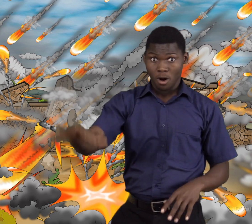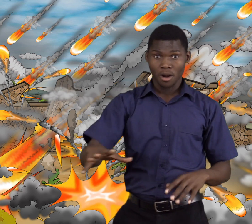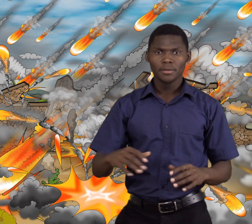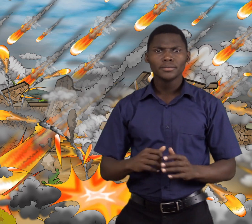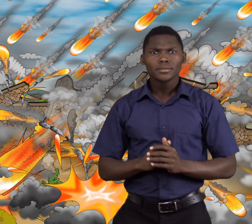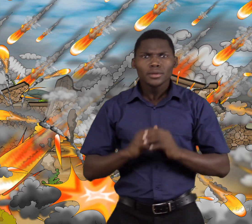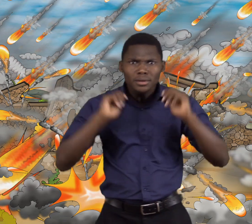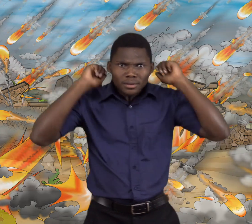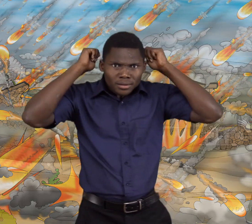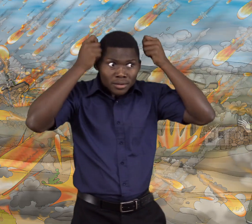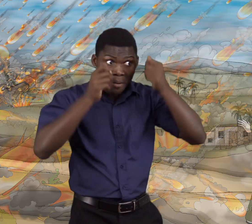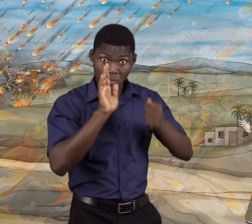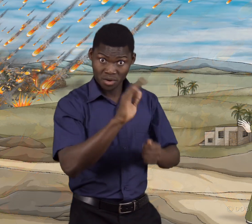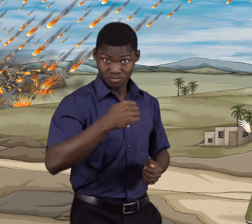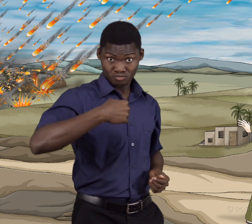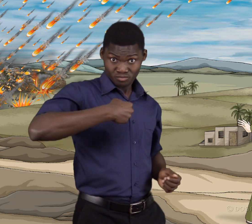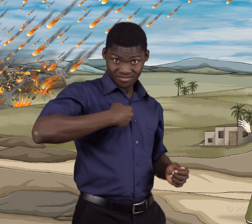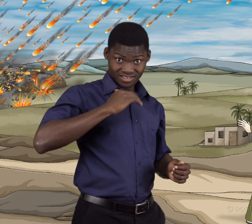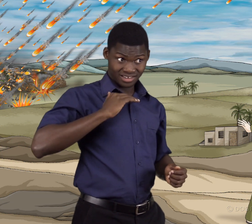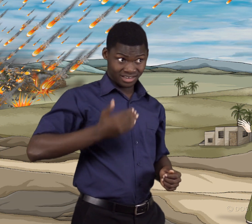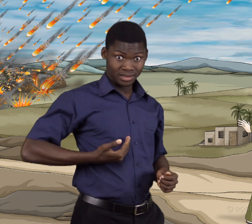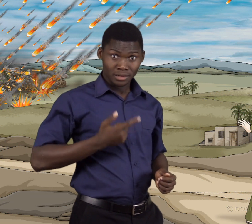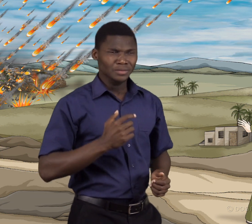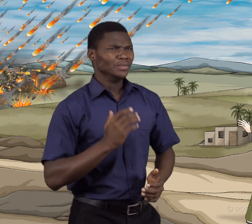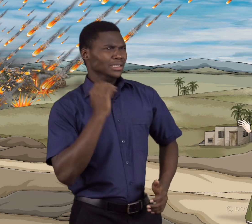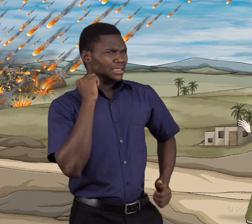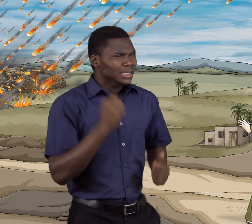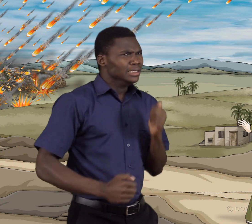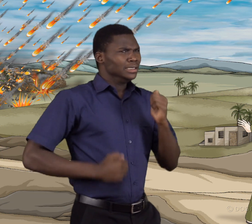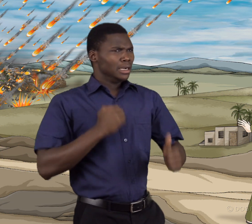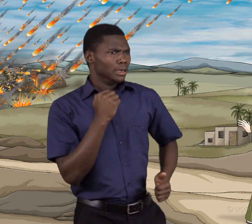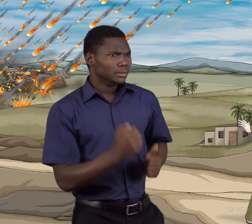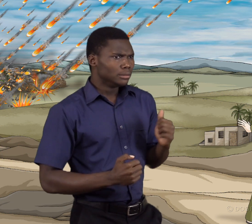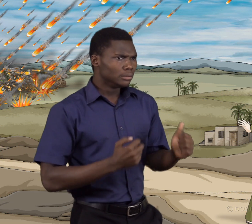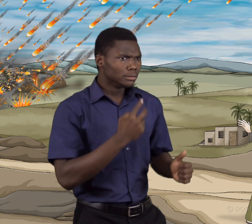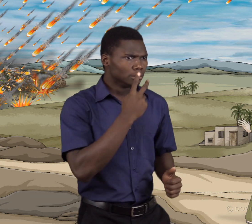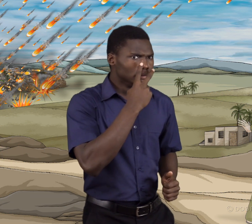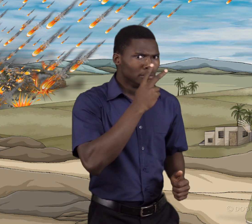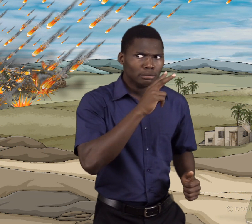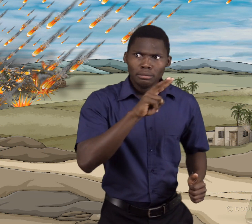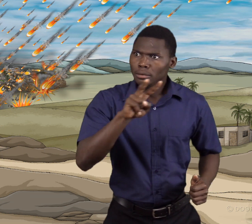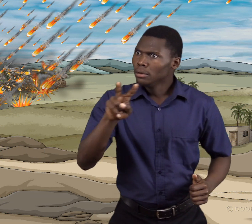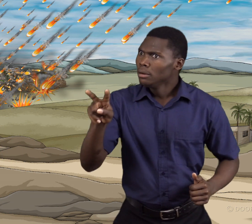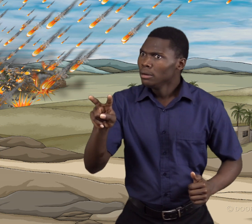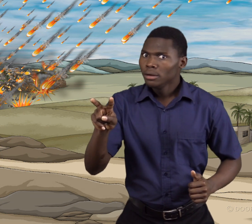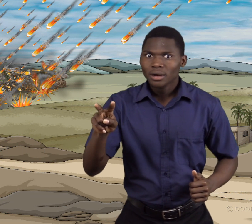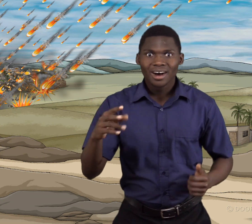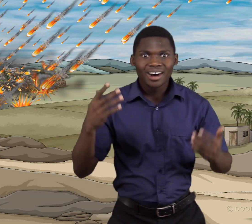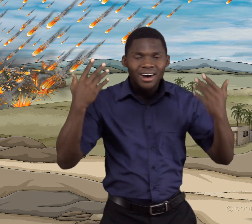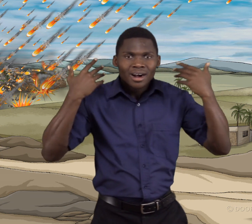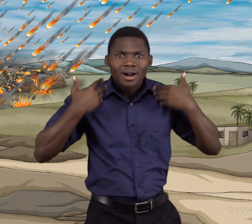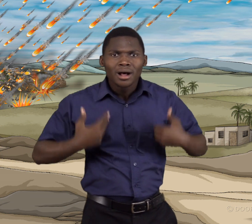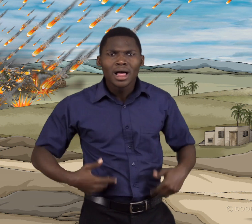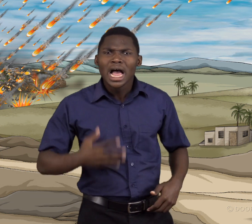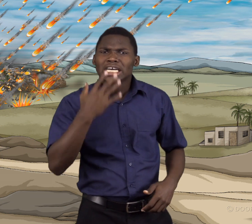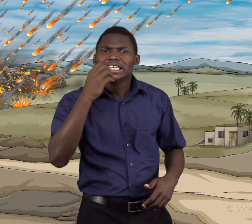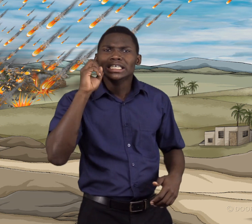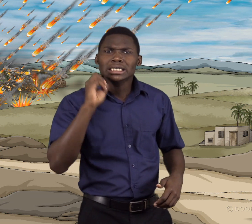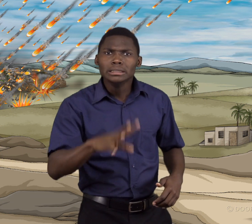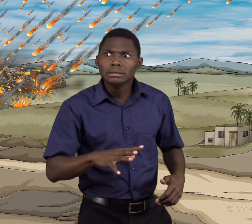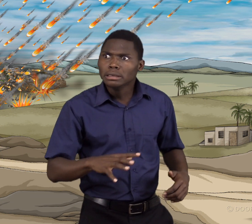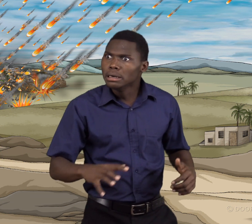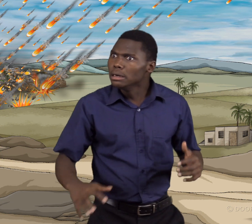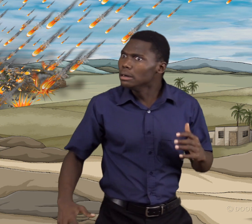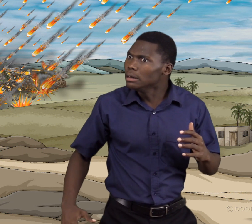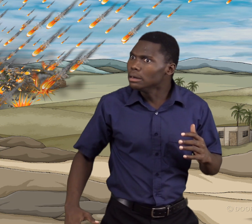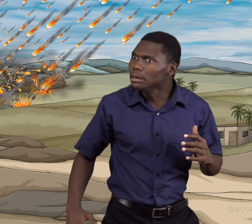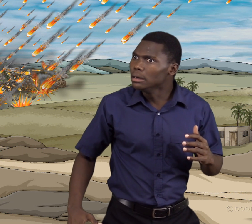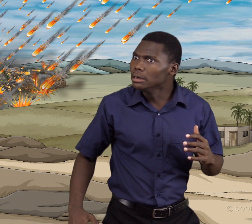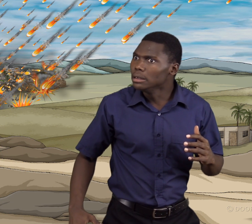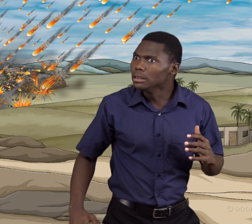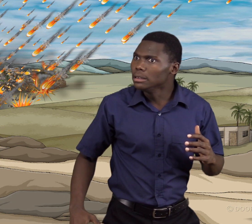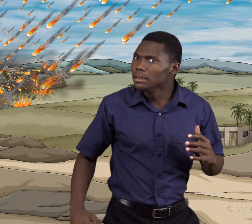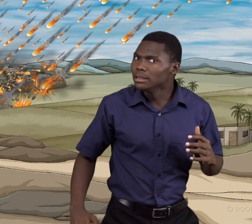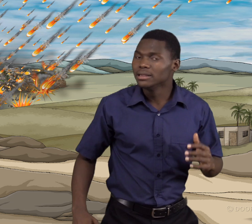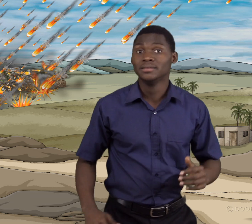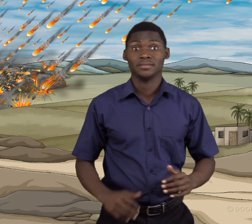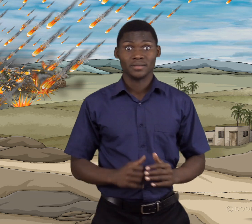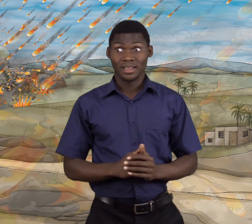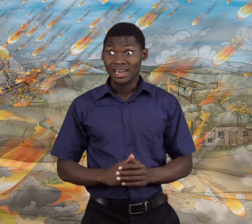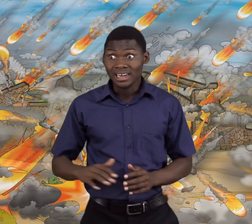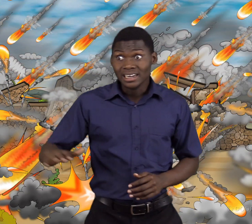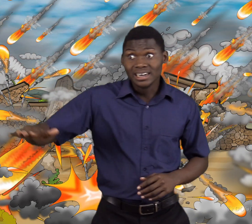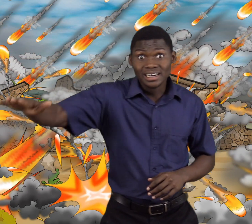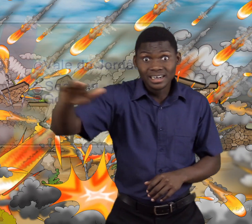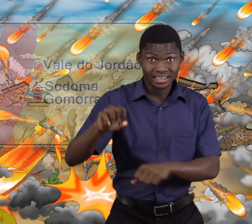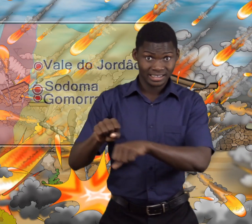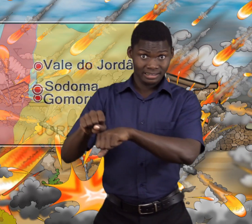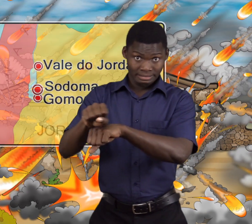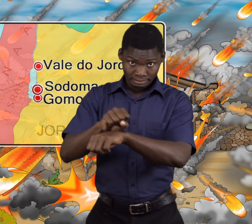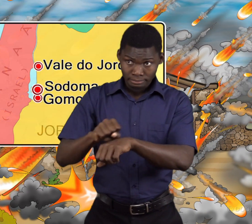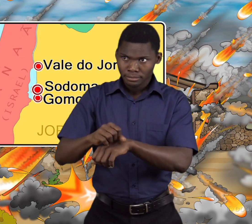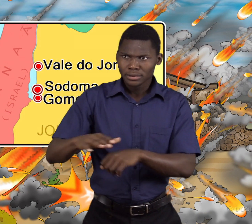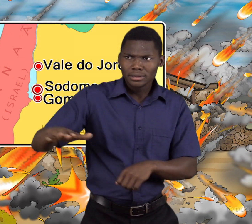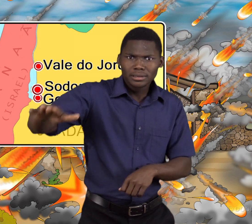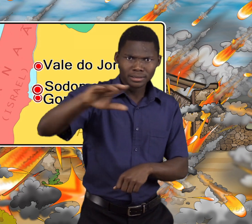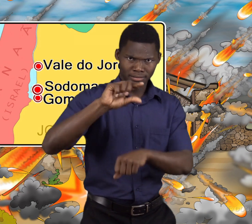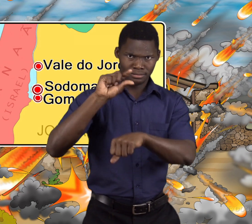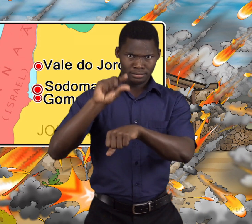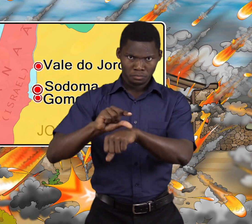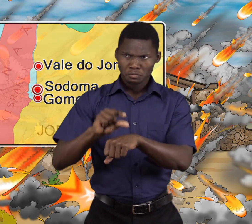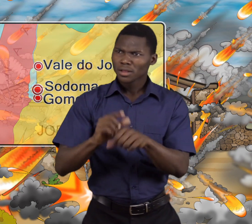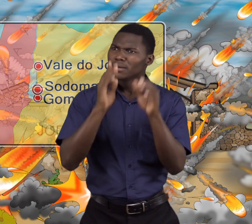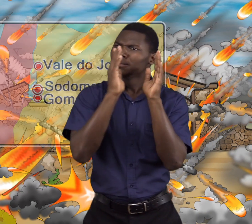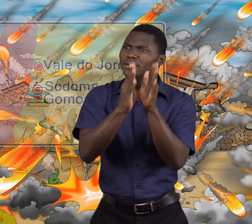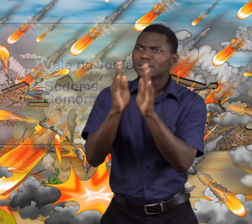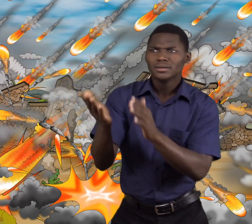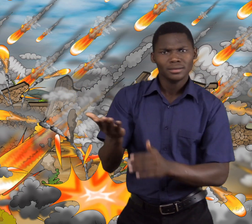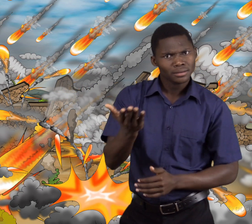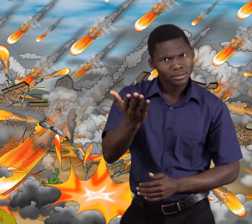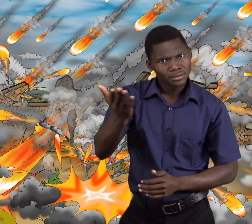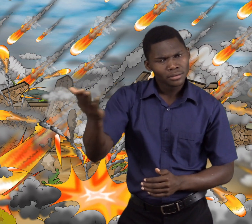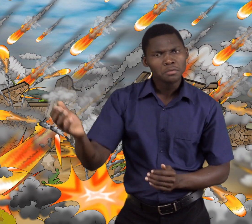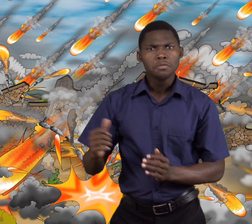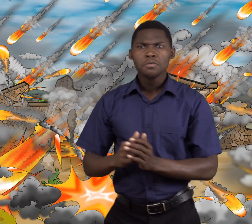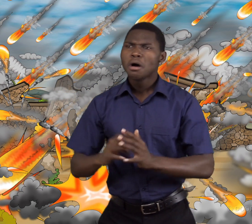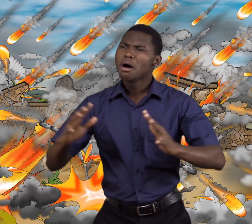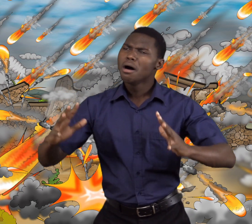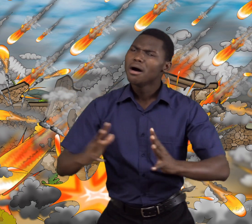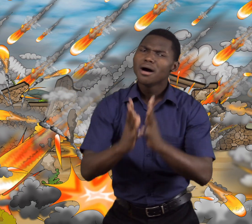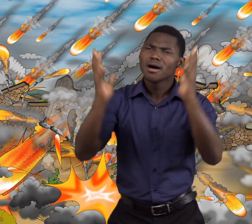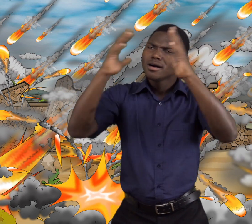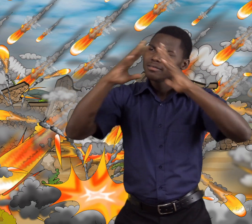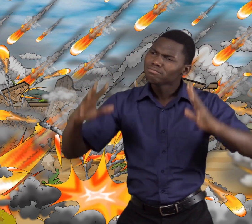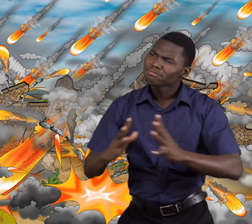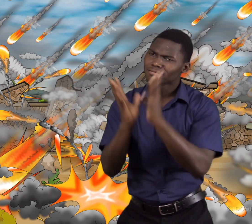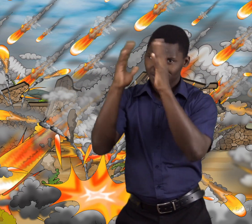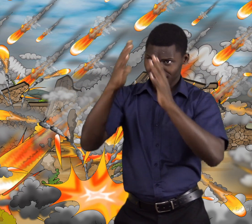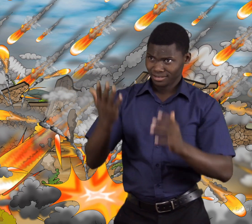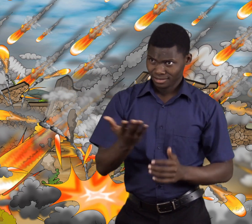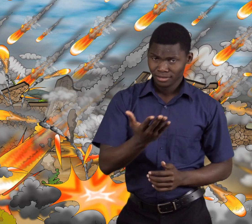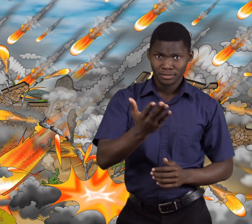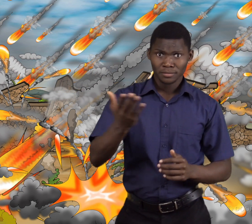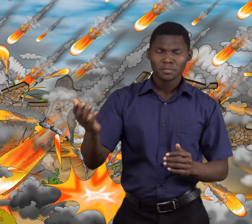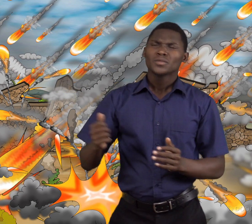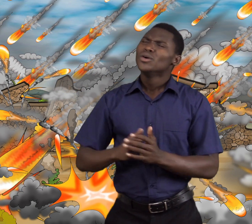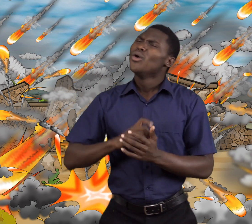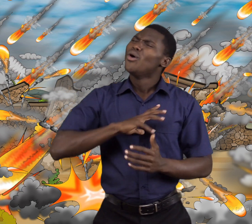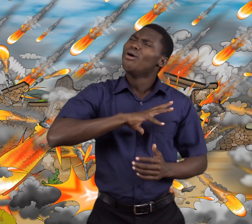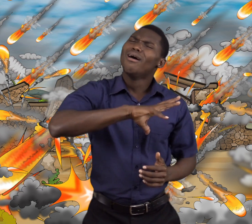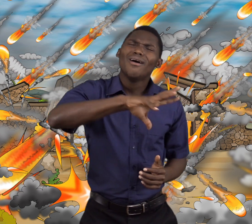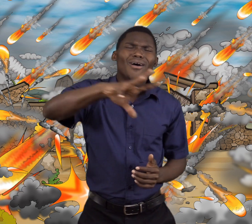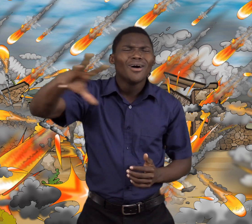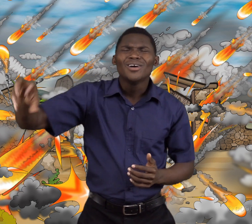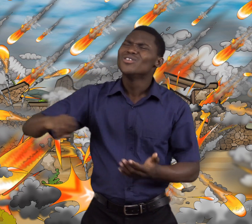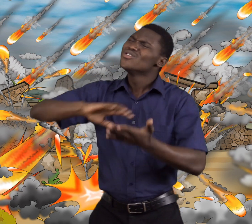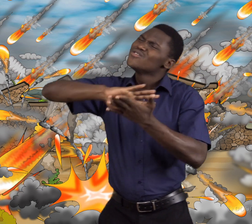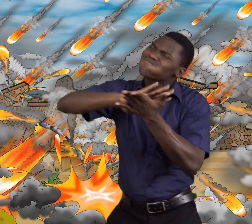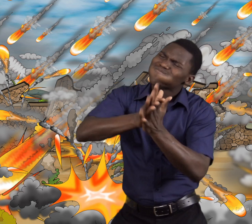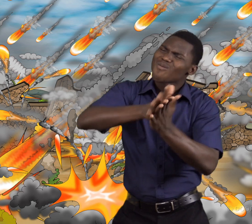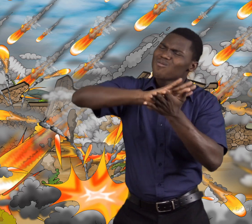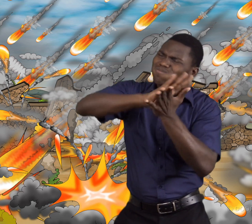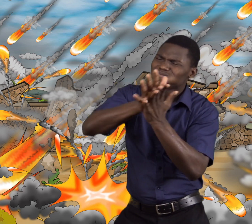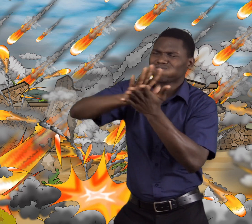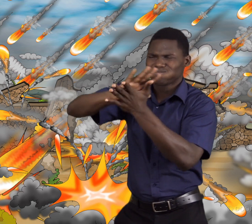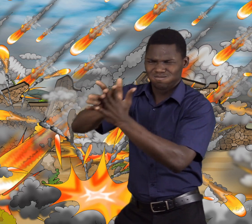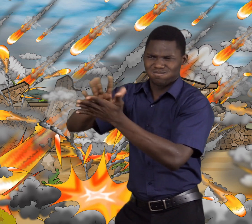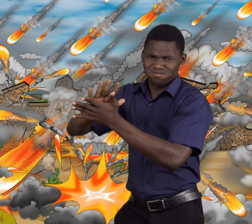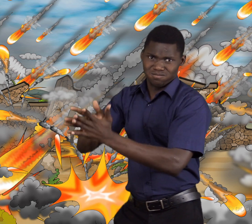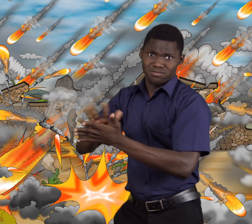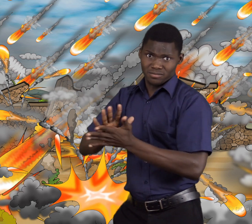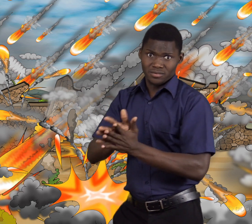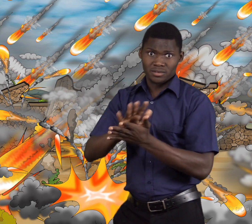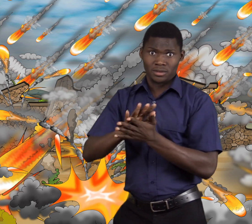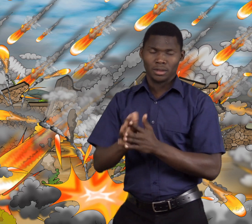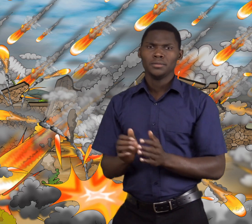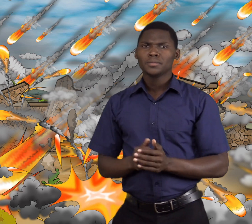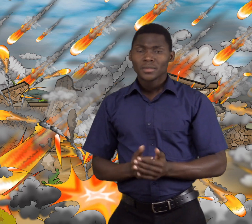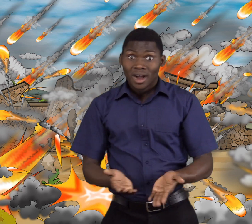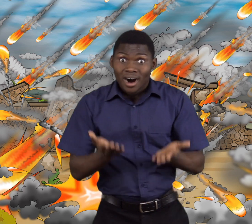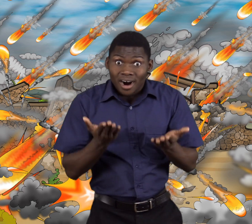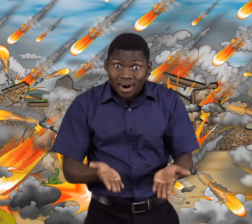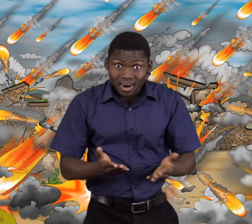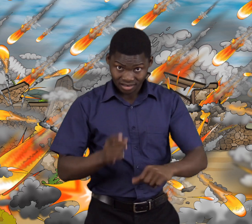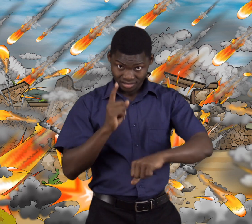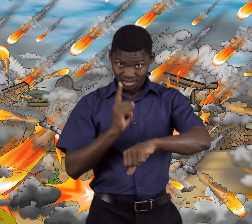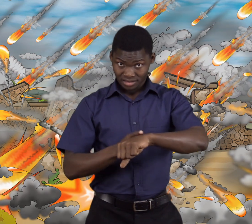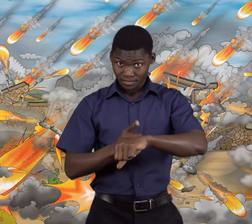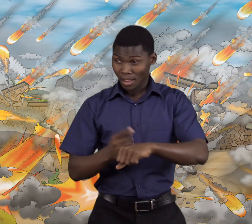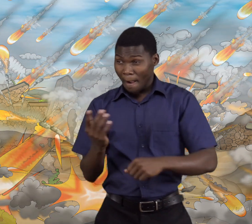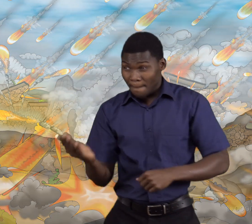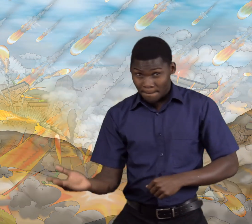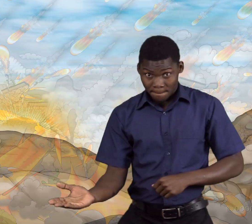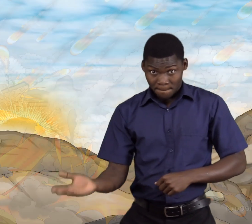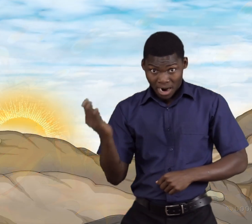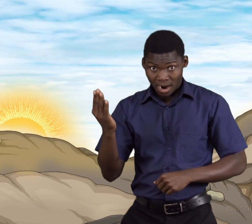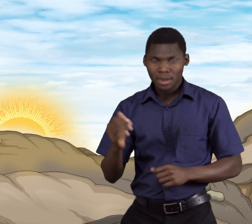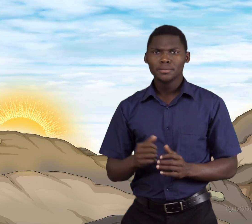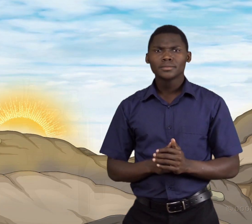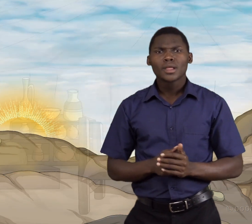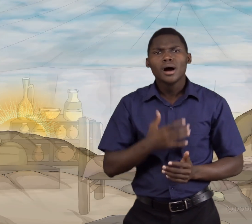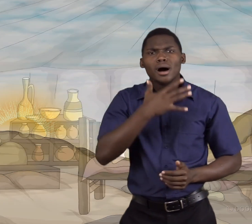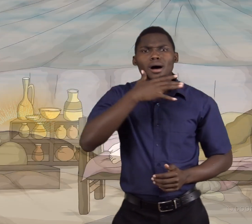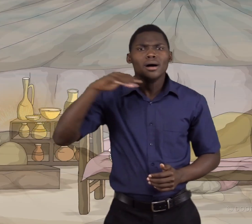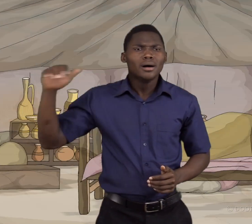But Lot’s wife looked back, and she became a pillar of salt.